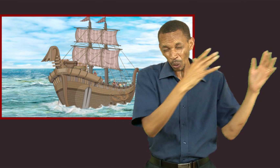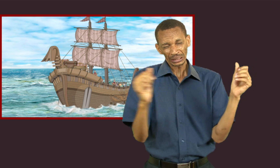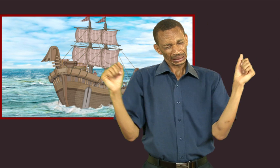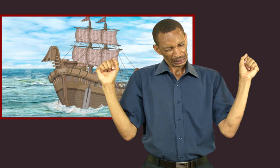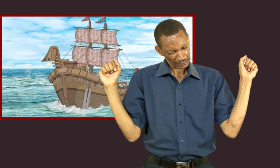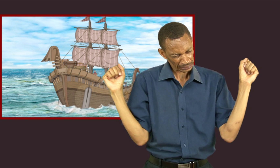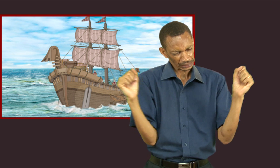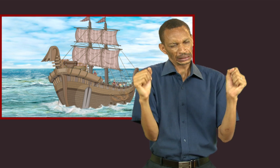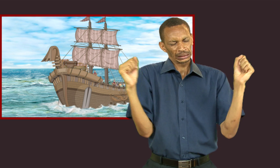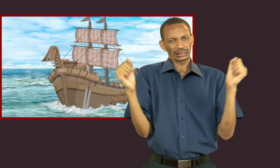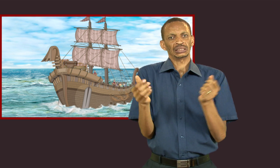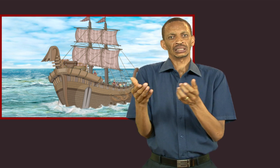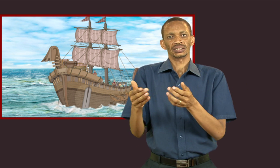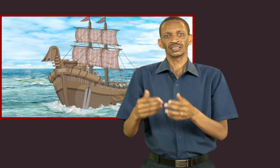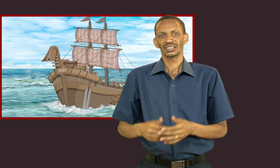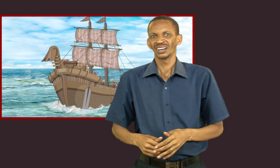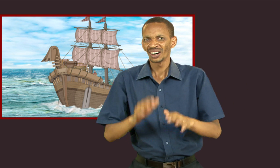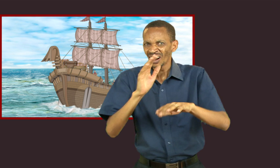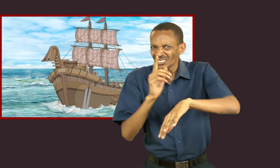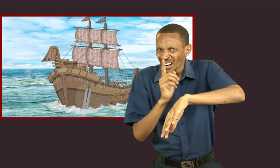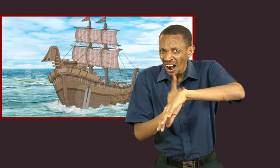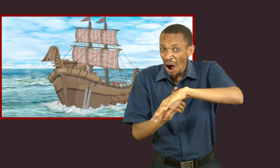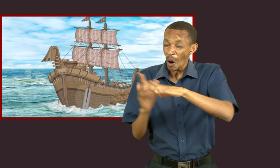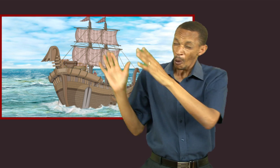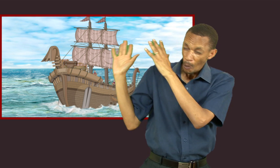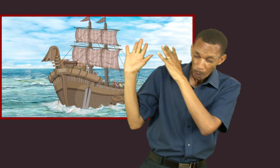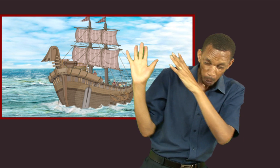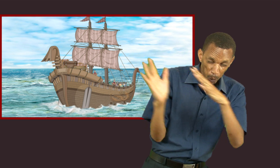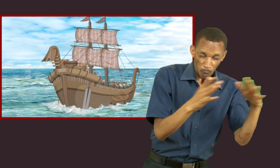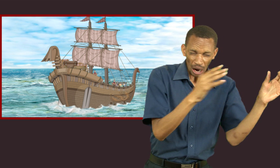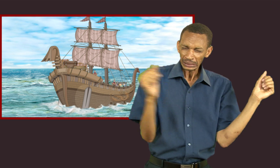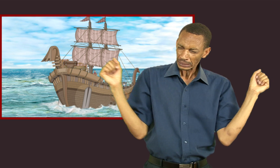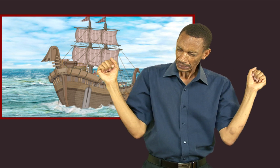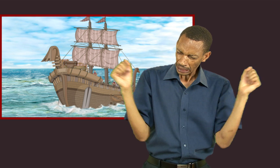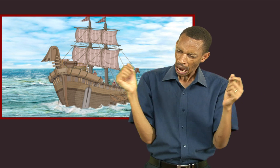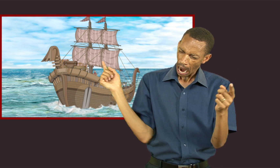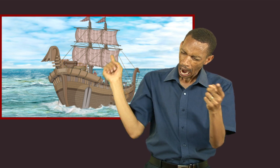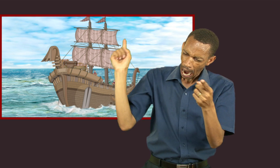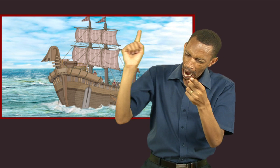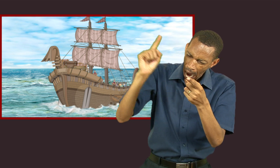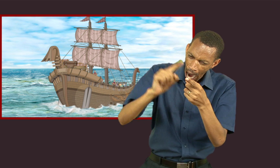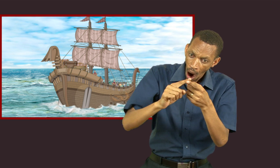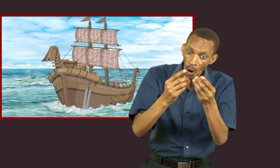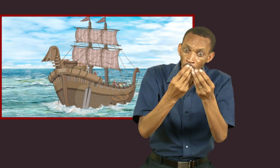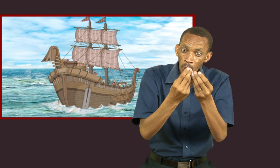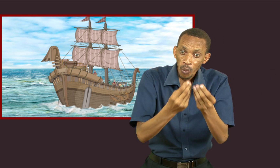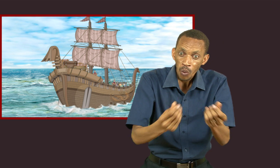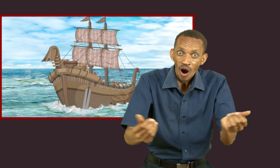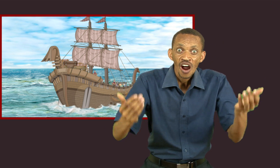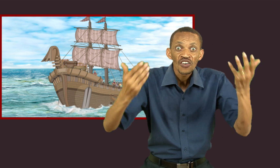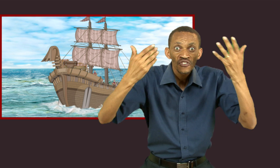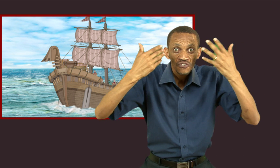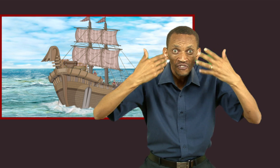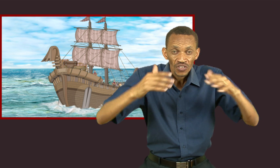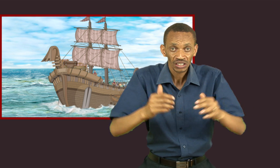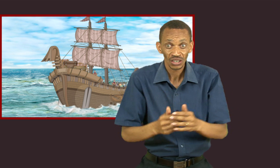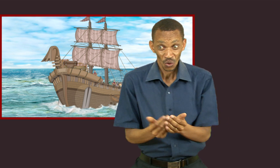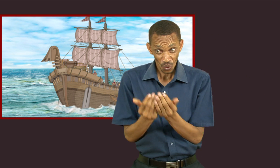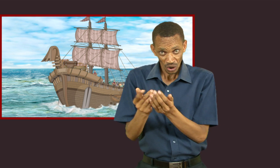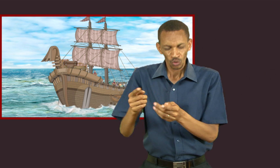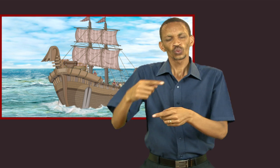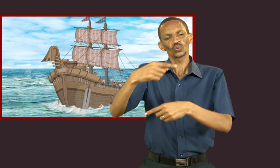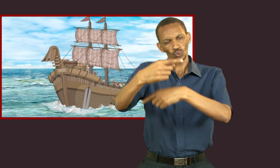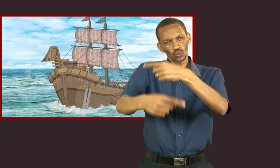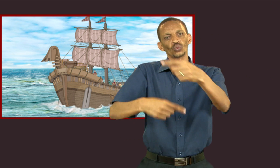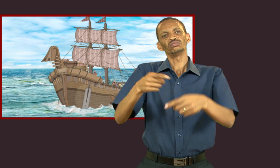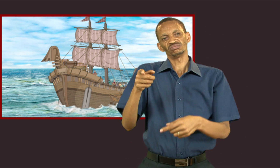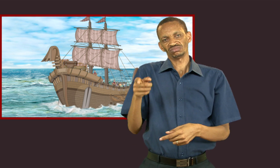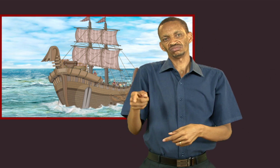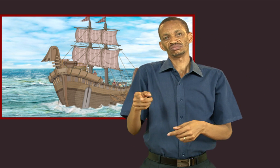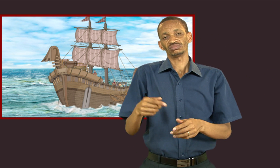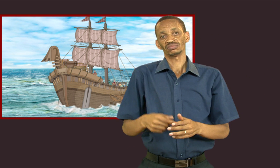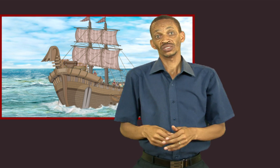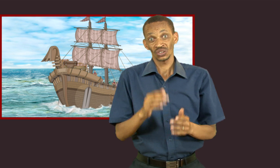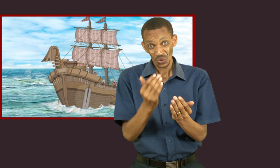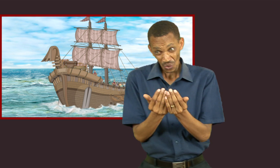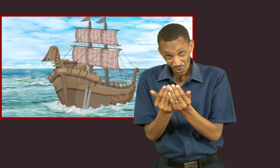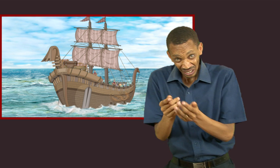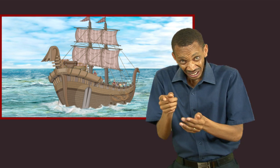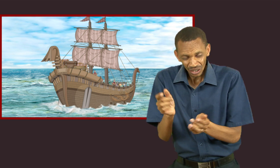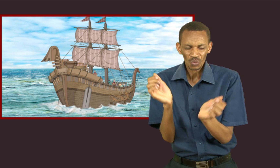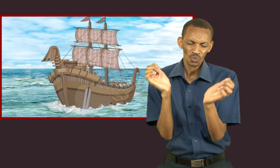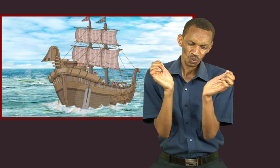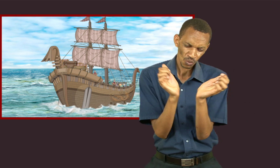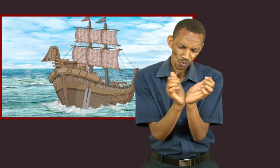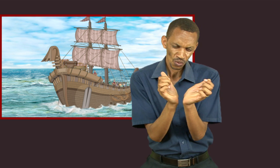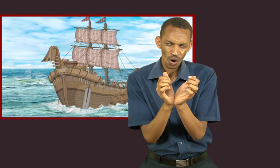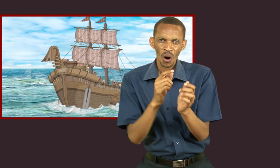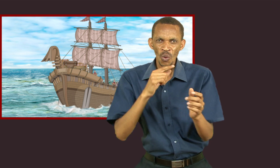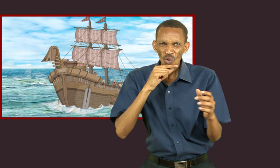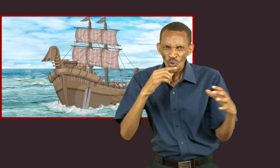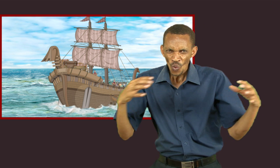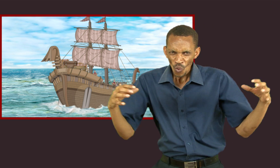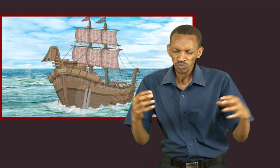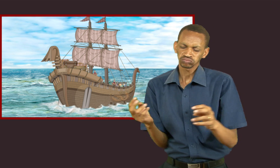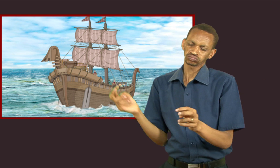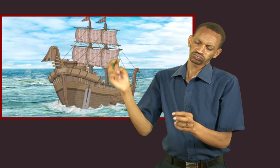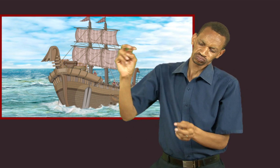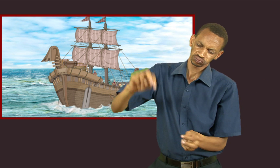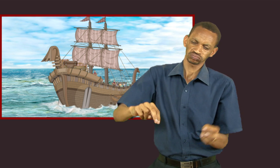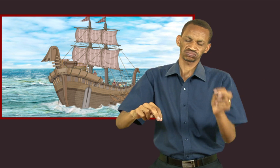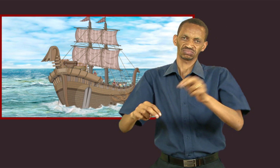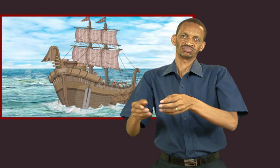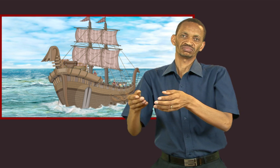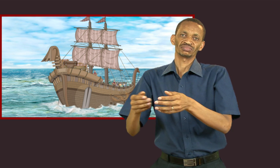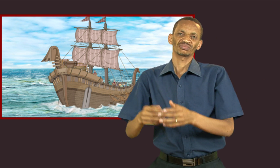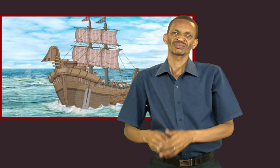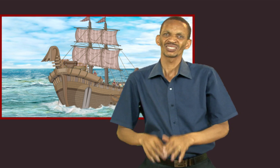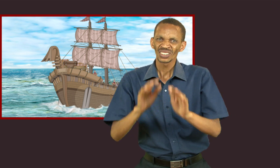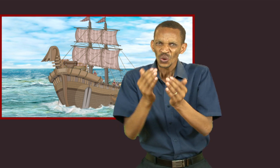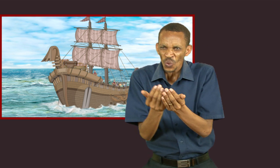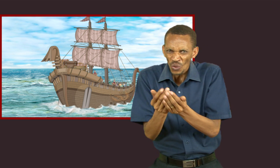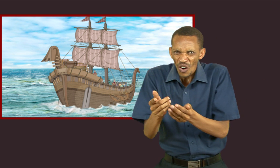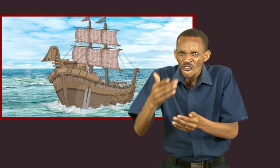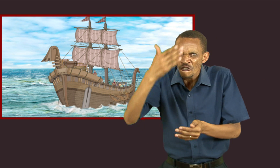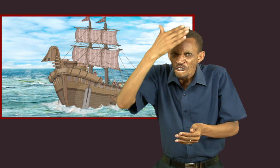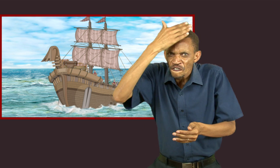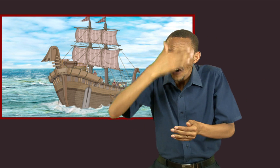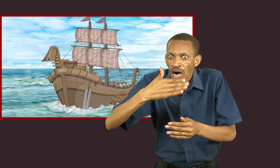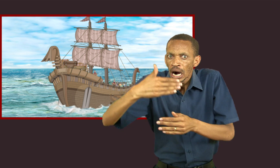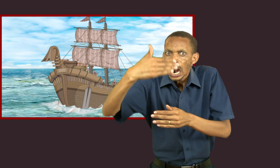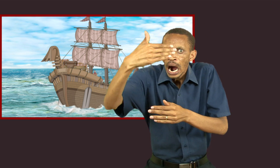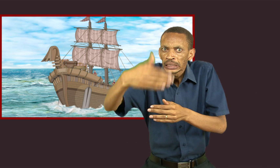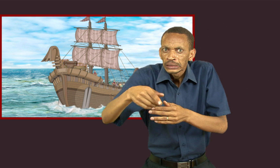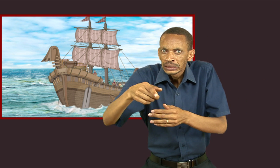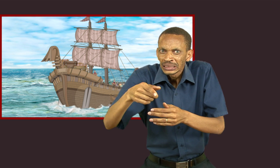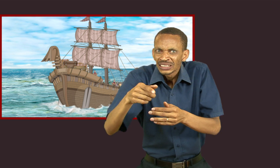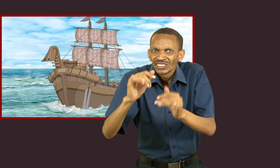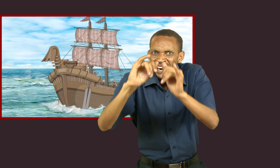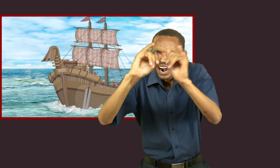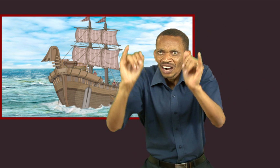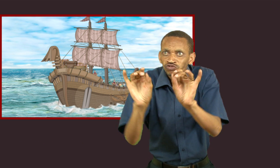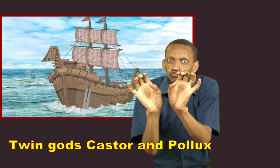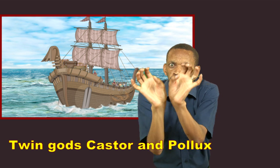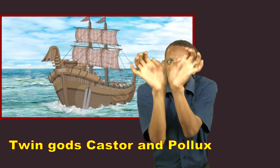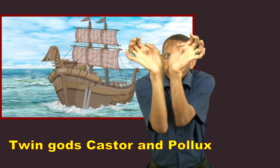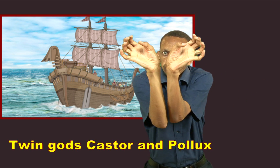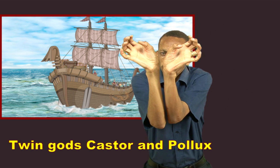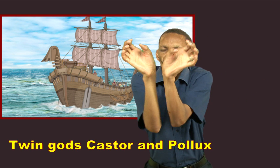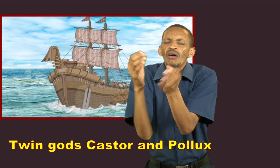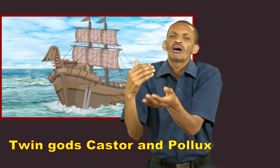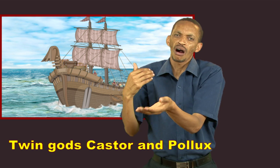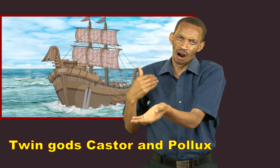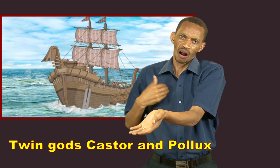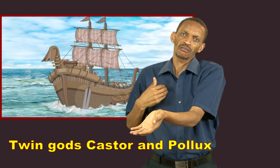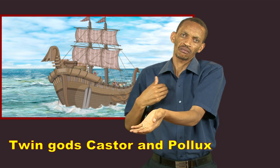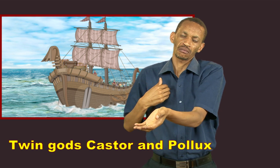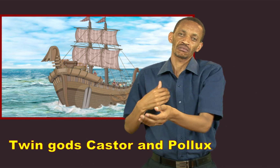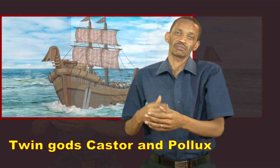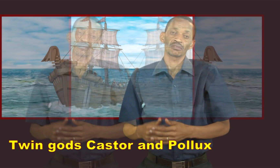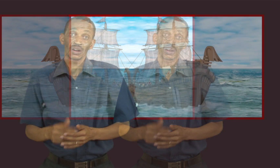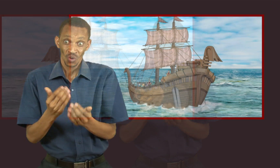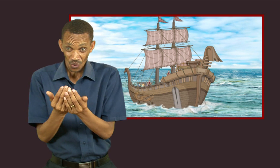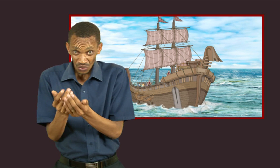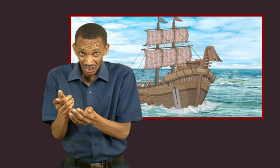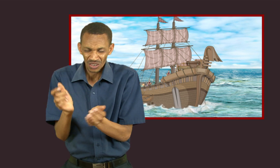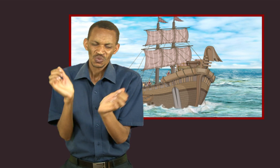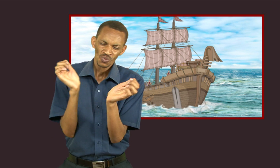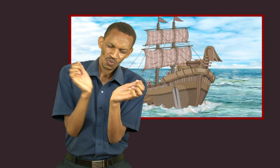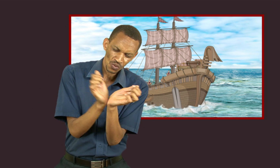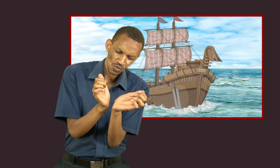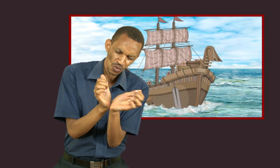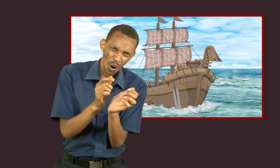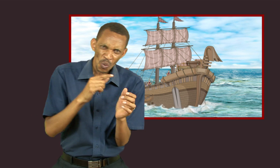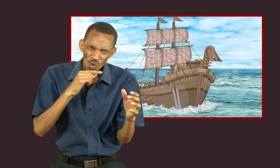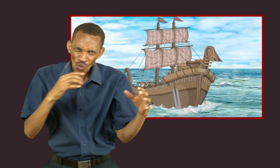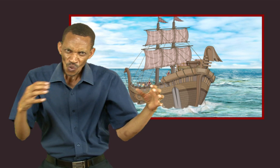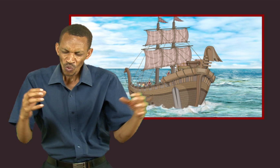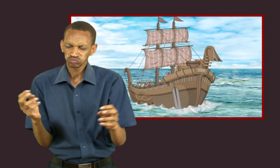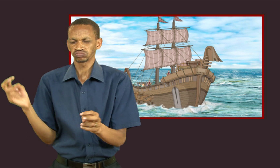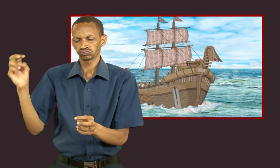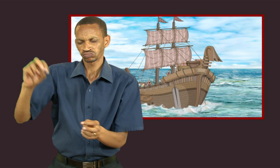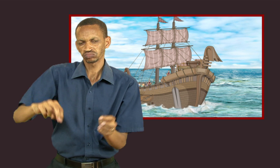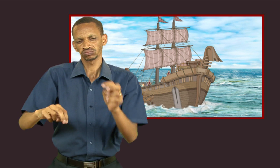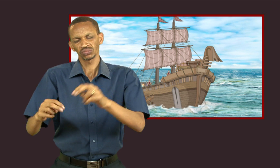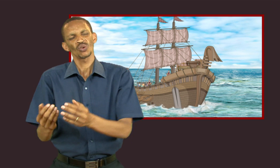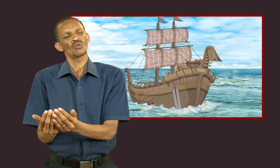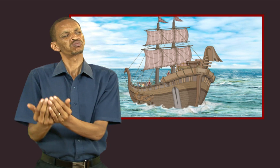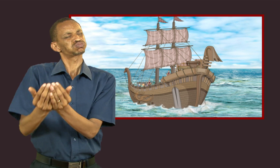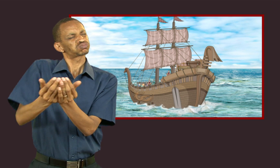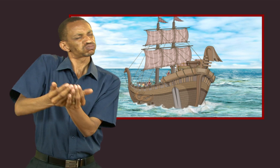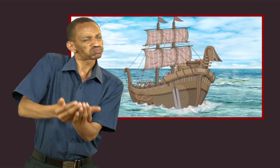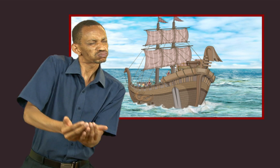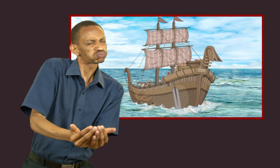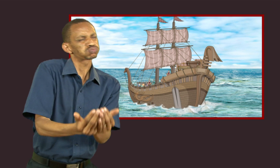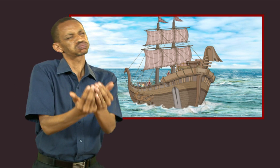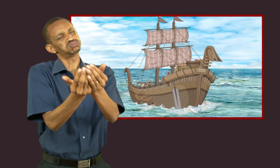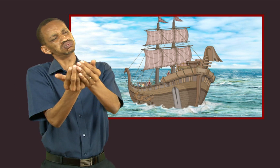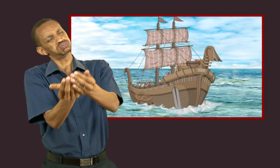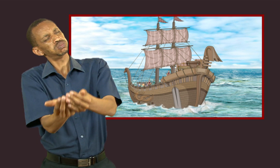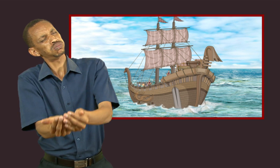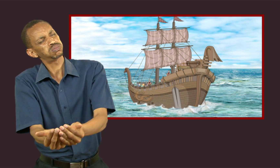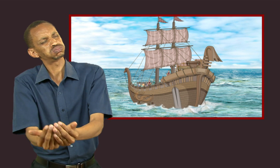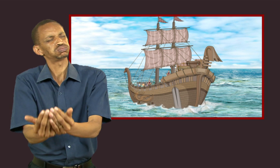After three months we set sail in an Alexandrian ship that had wintered in the island.